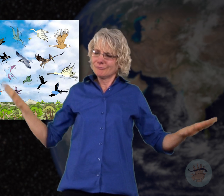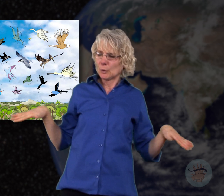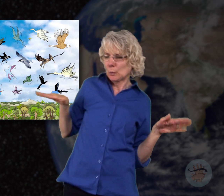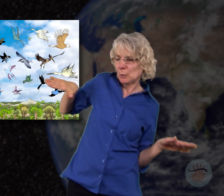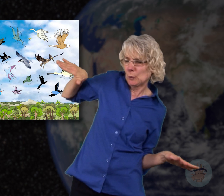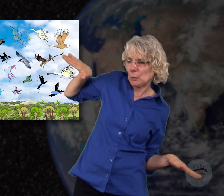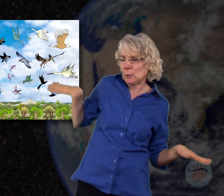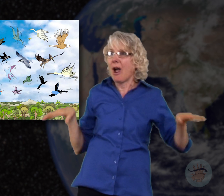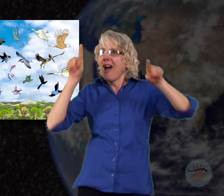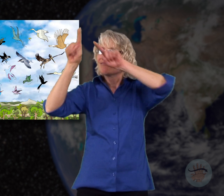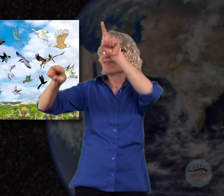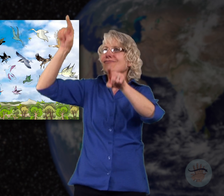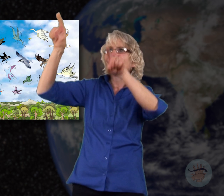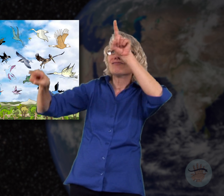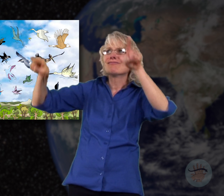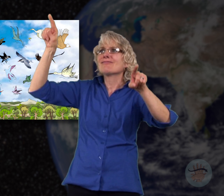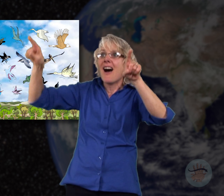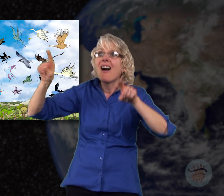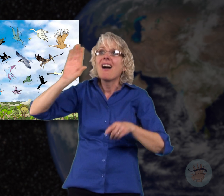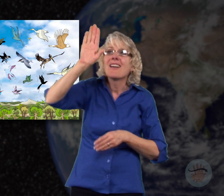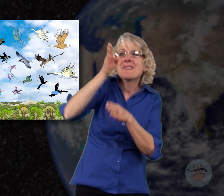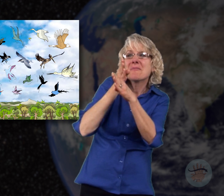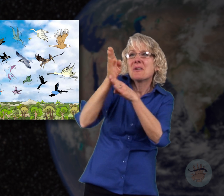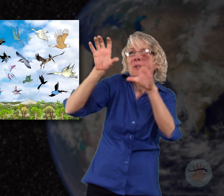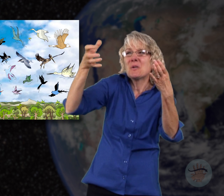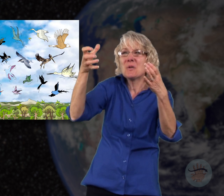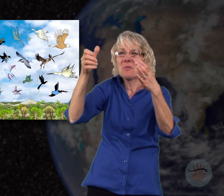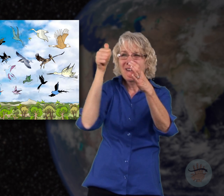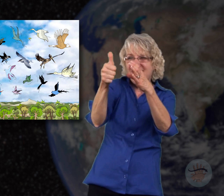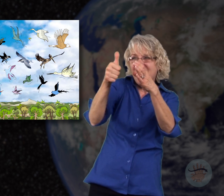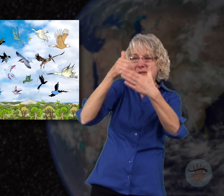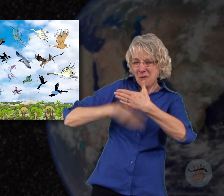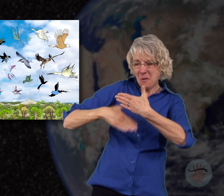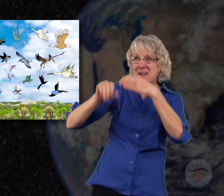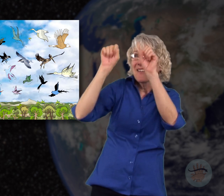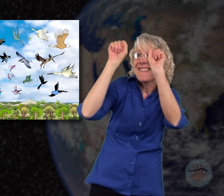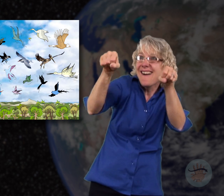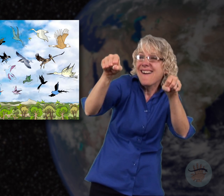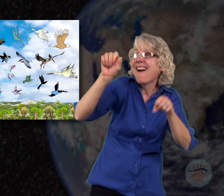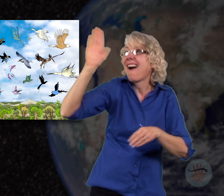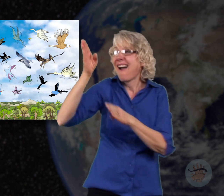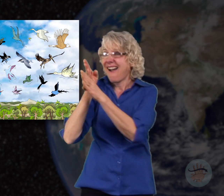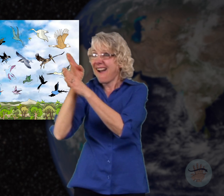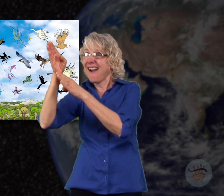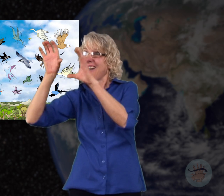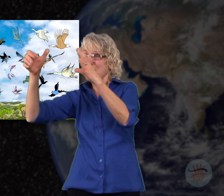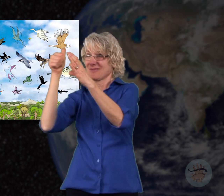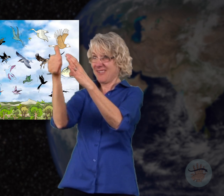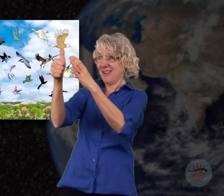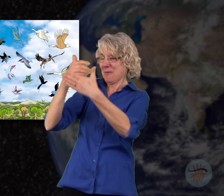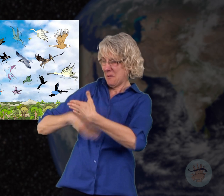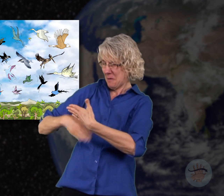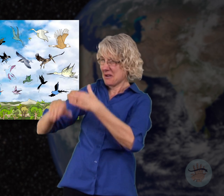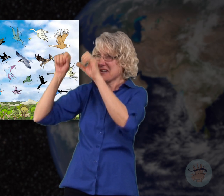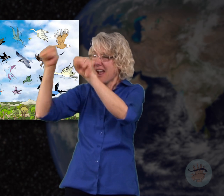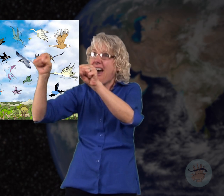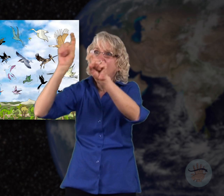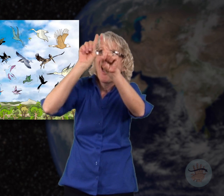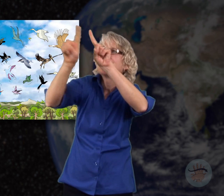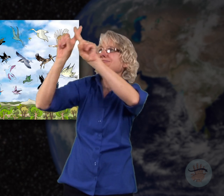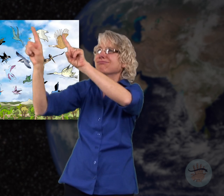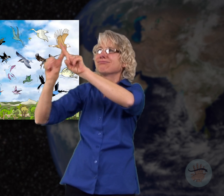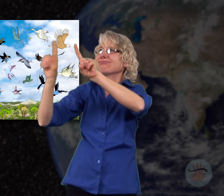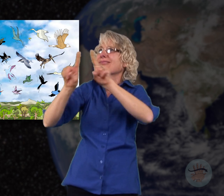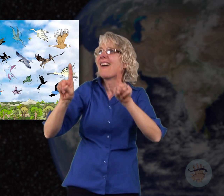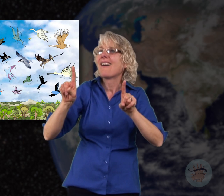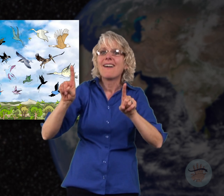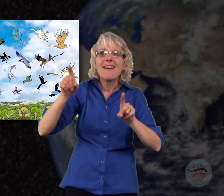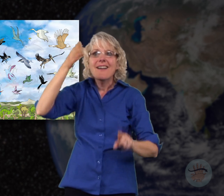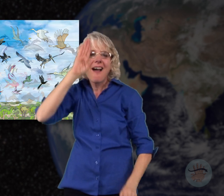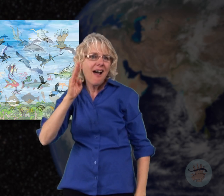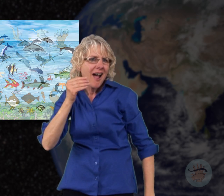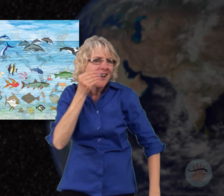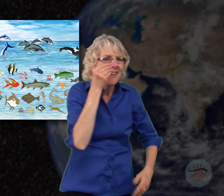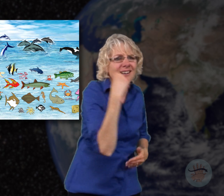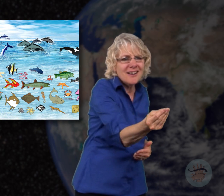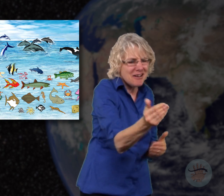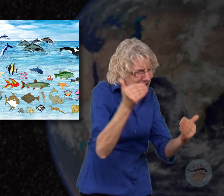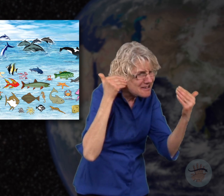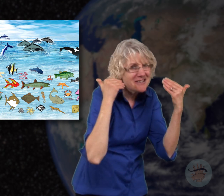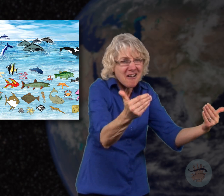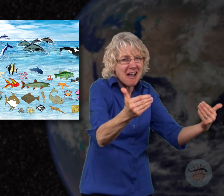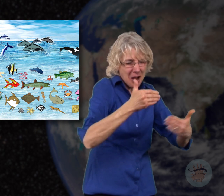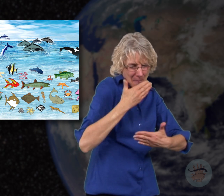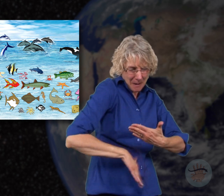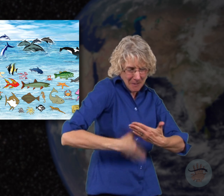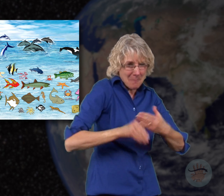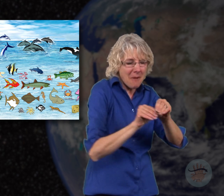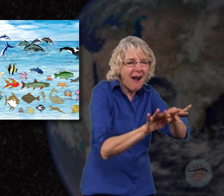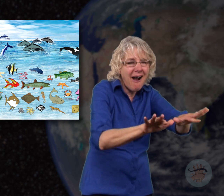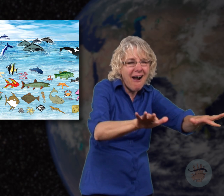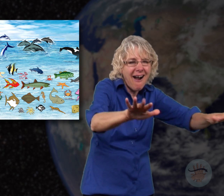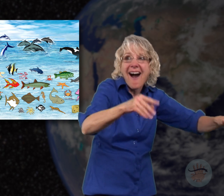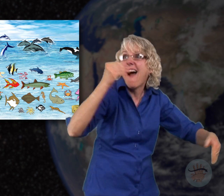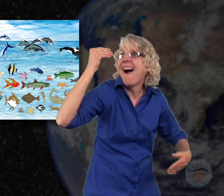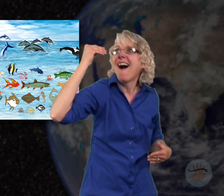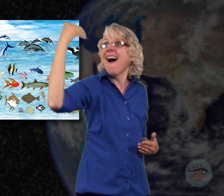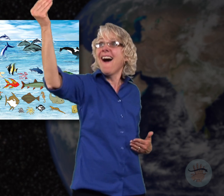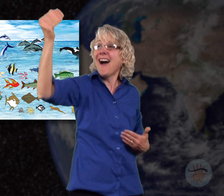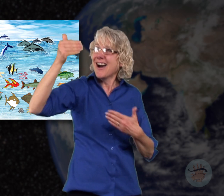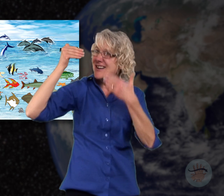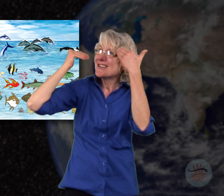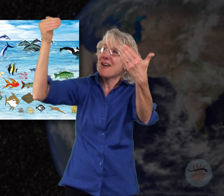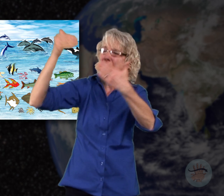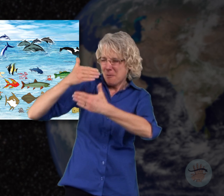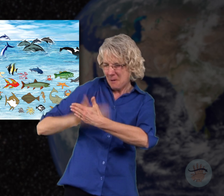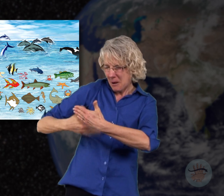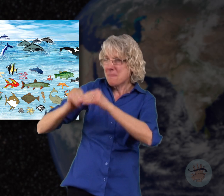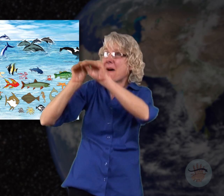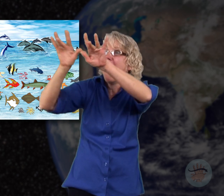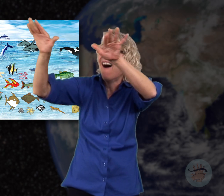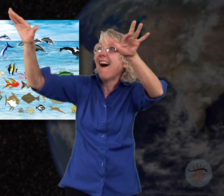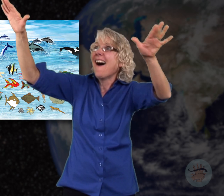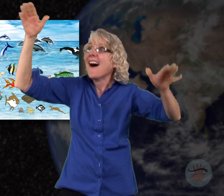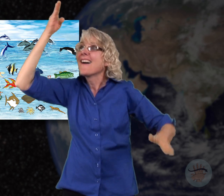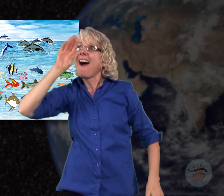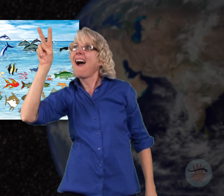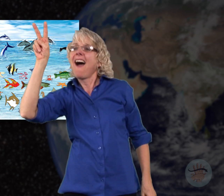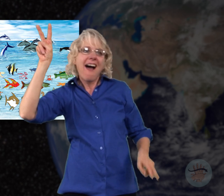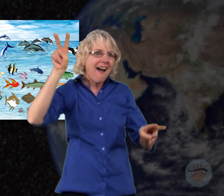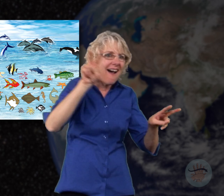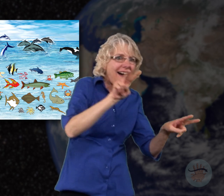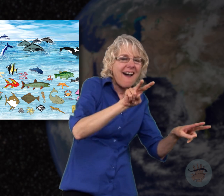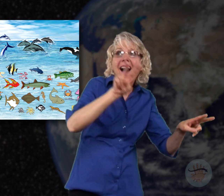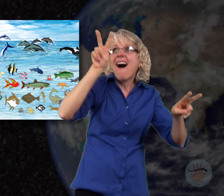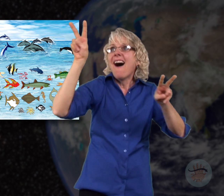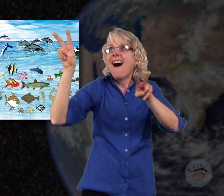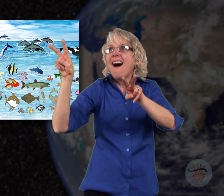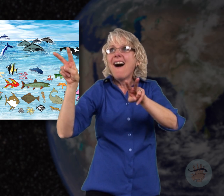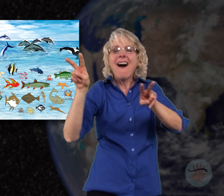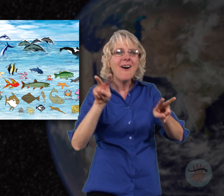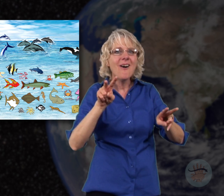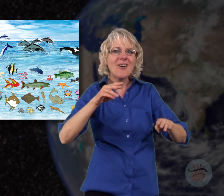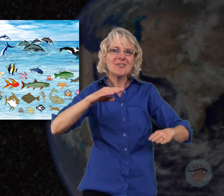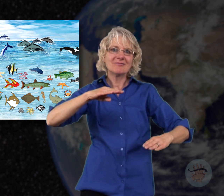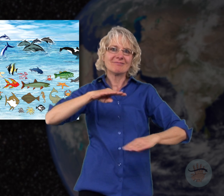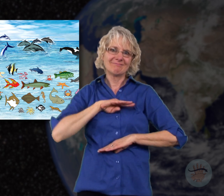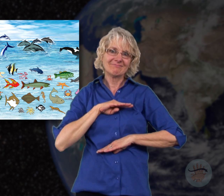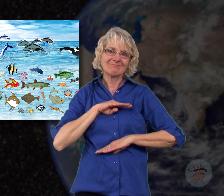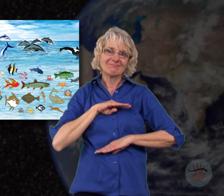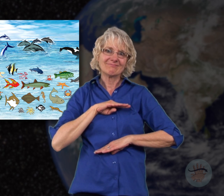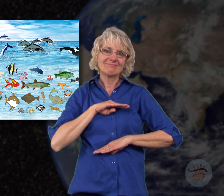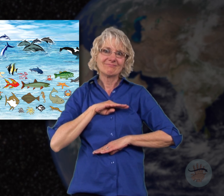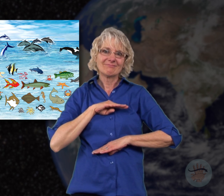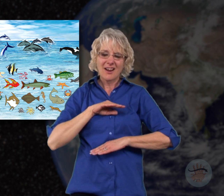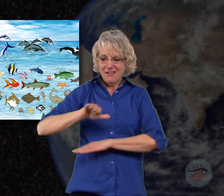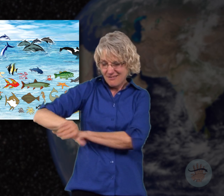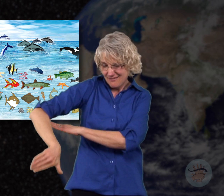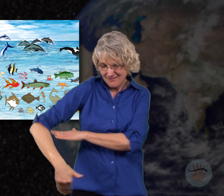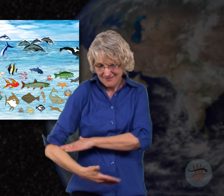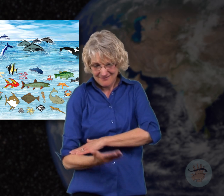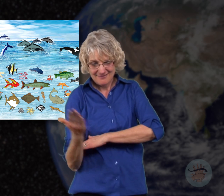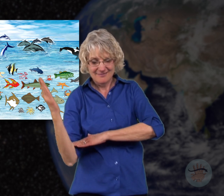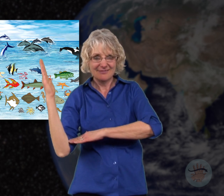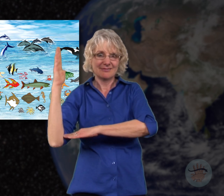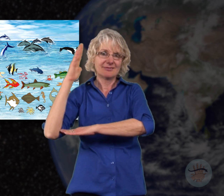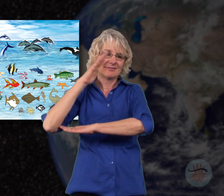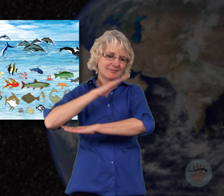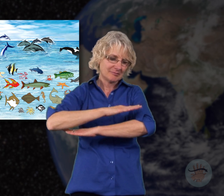Then God blessed them and said, “Be fruitful and multiply and fill the waters of the seas, and let birds multiply on the earth.”